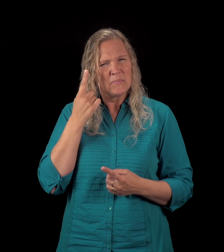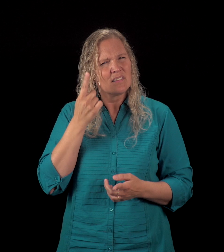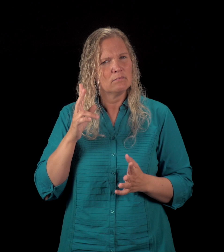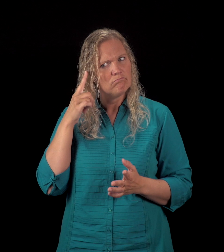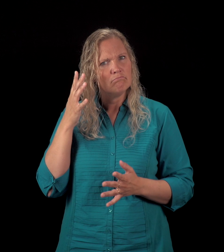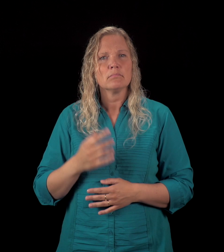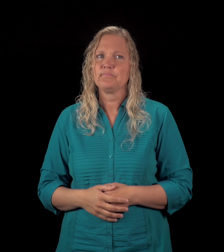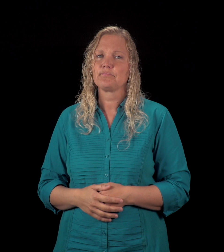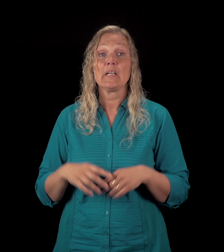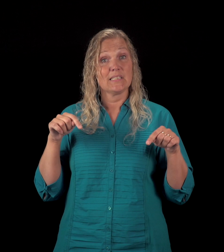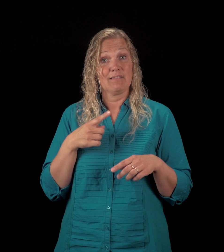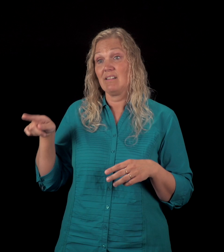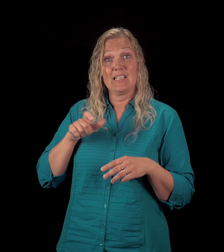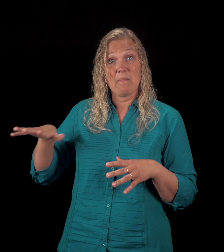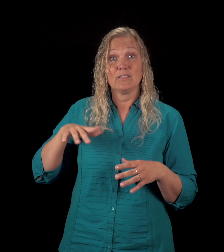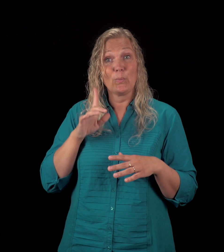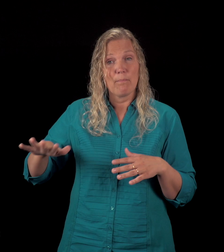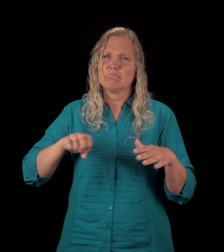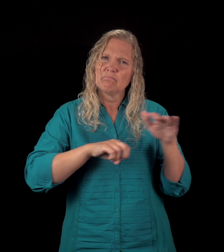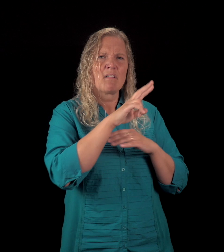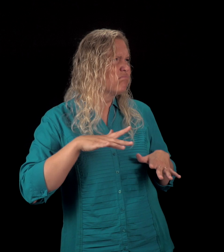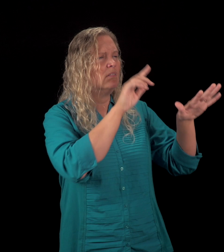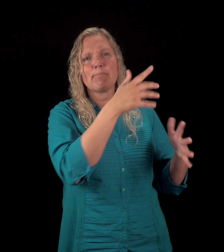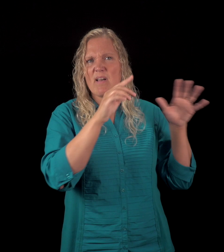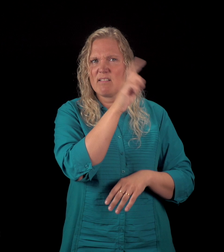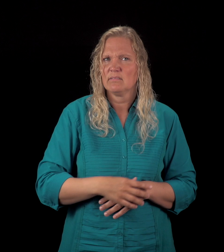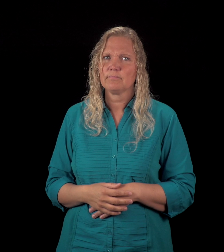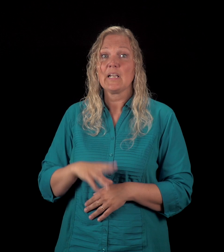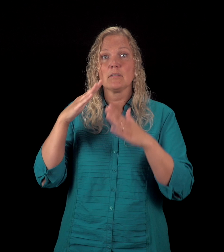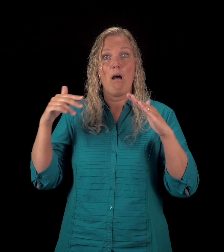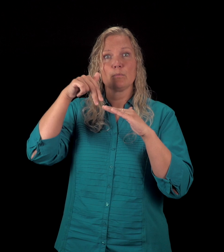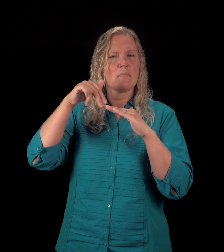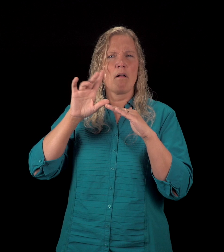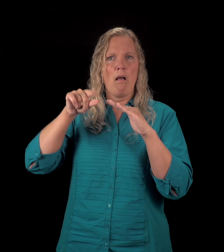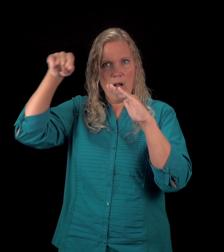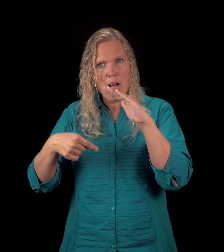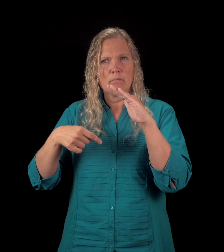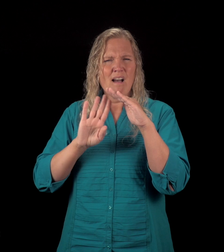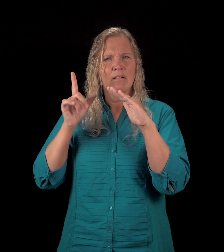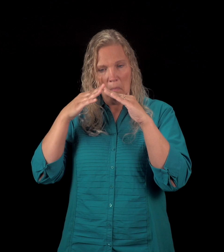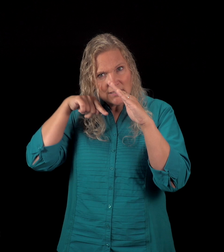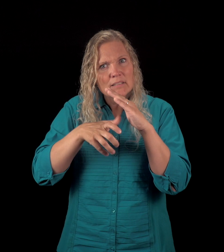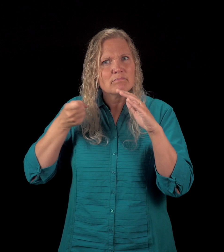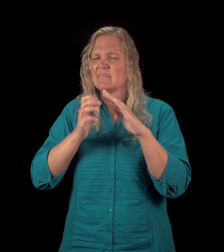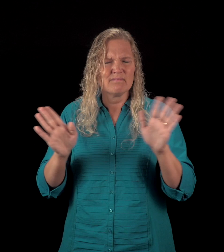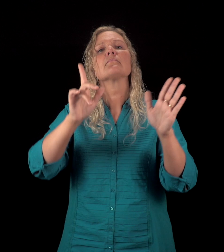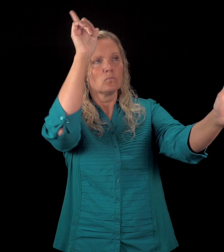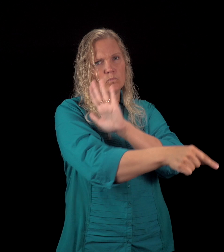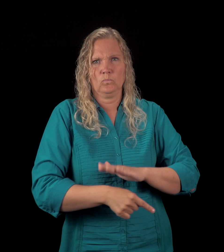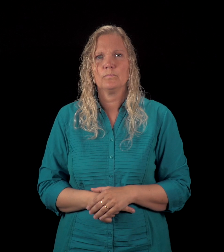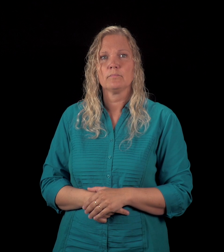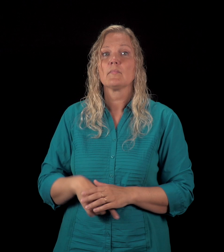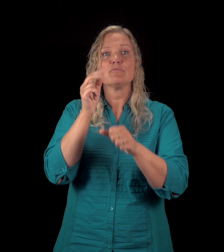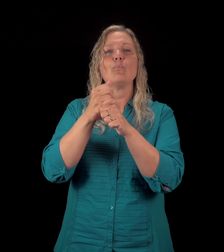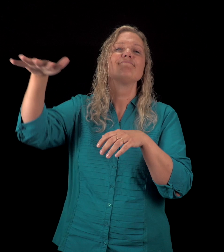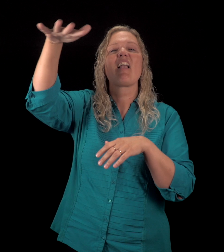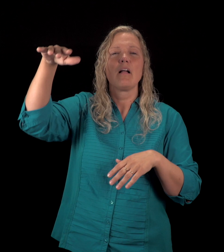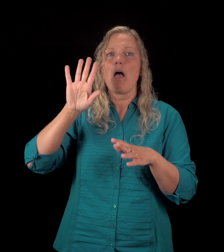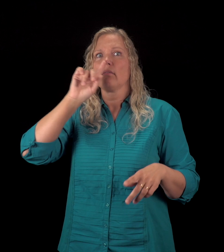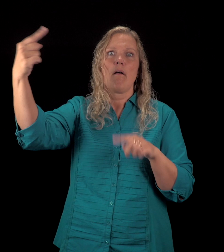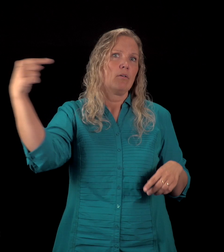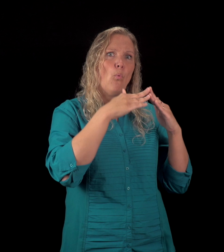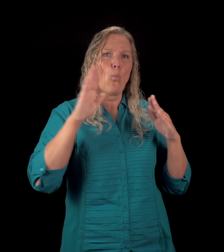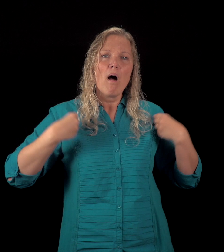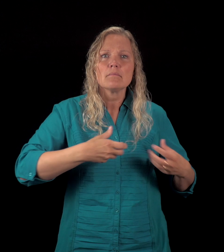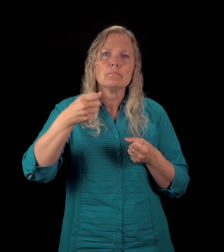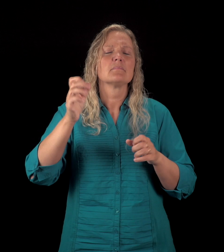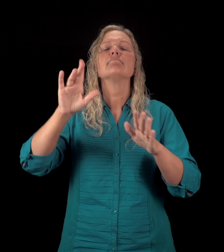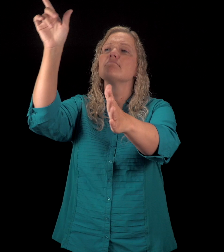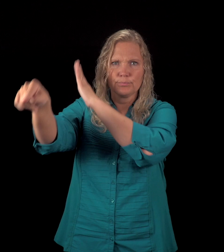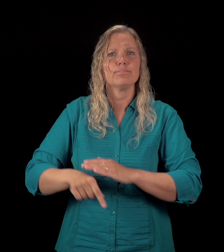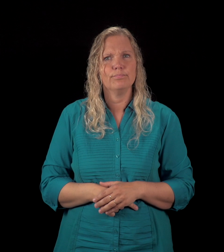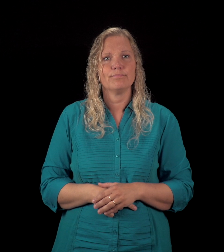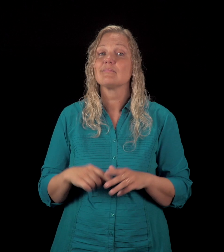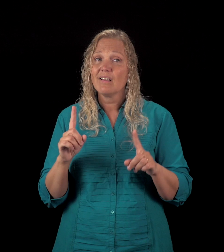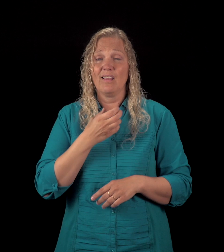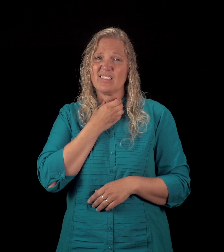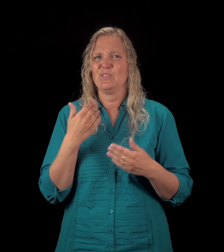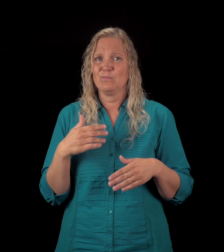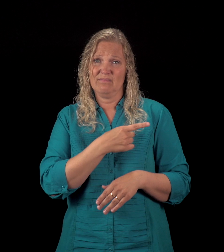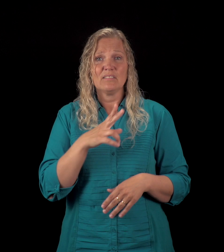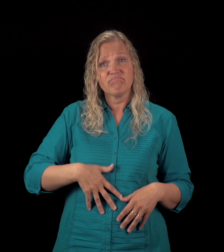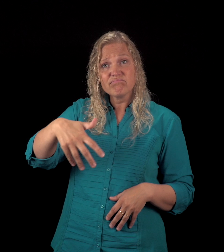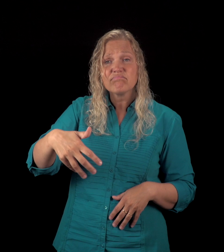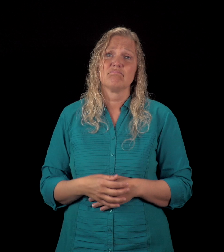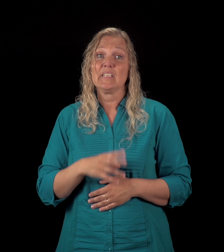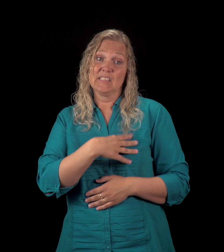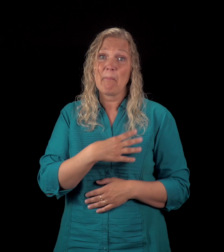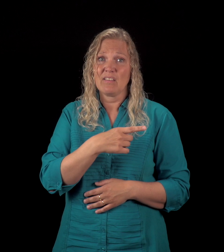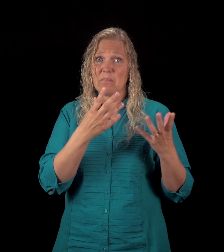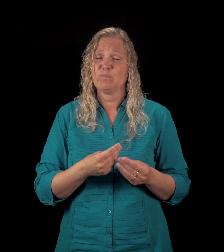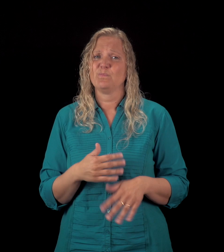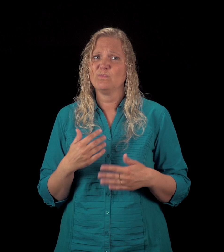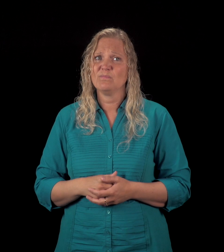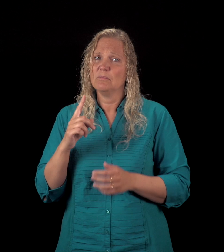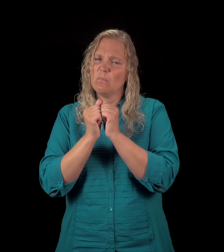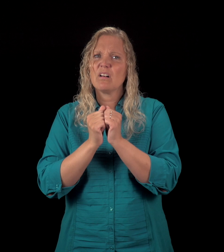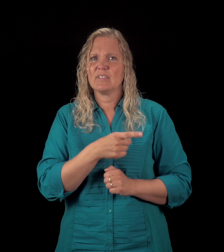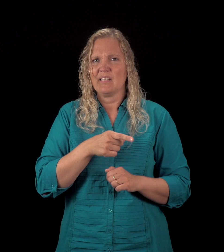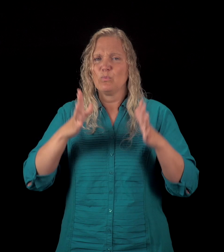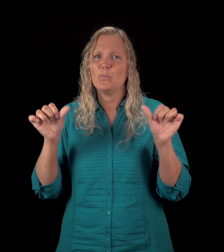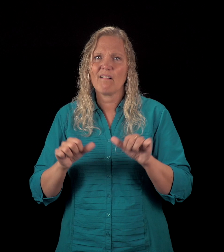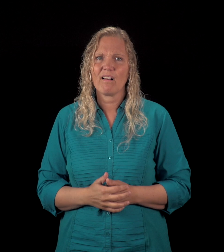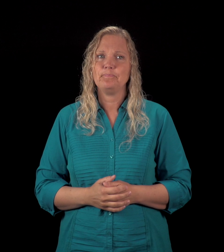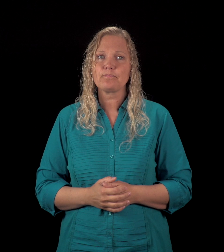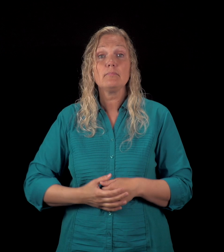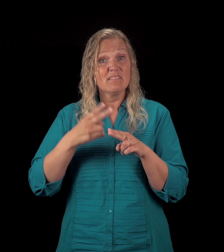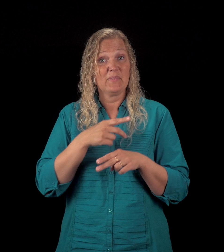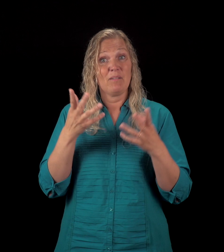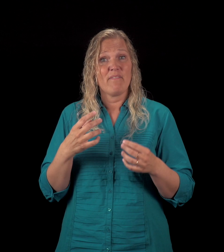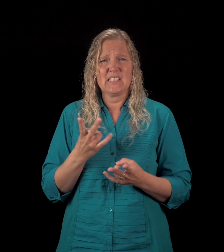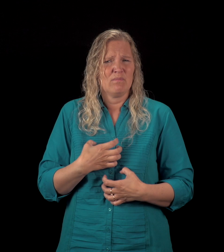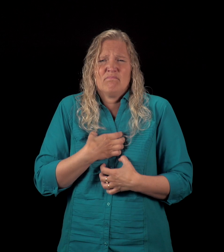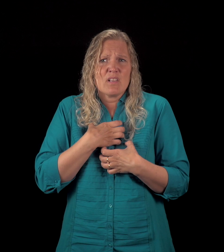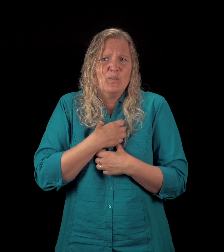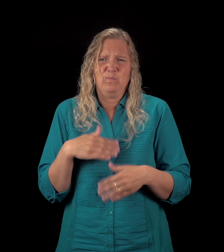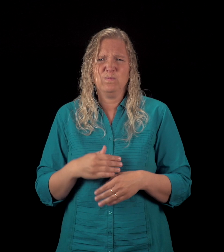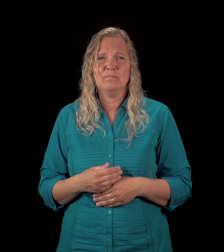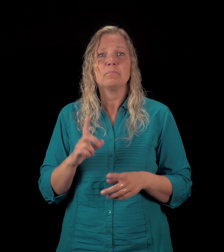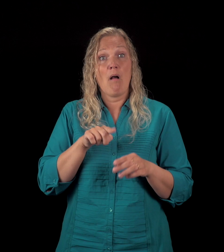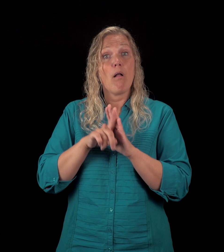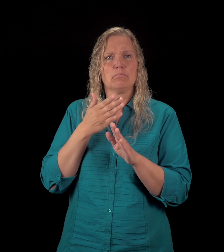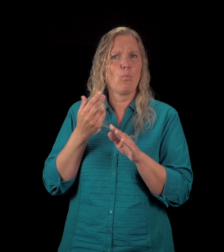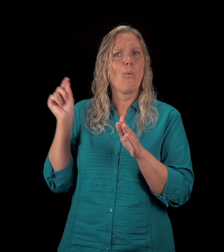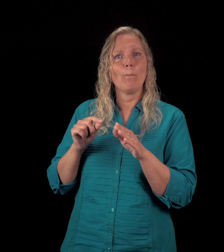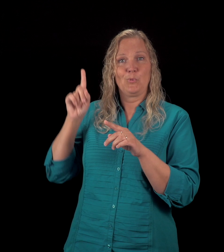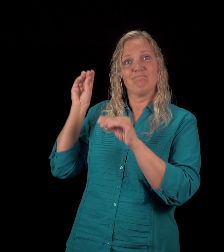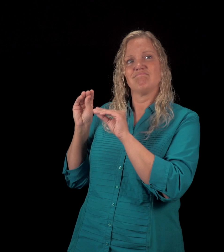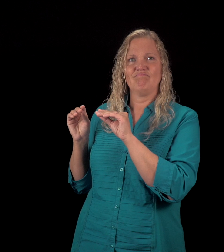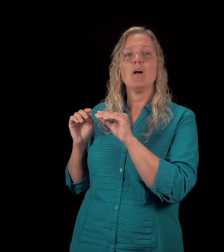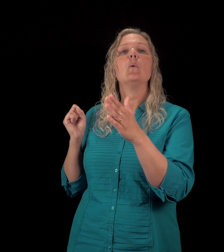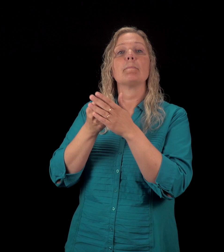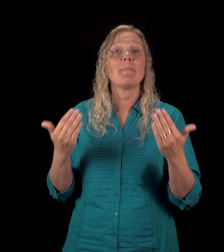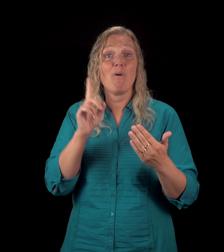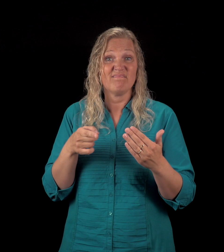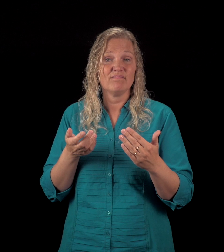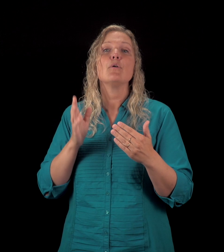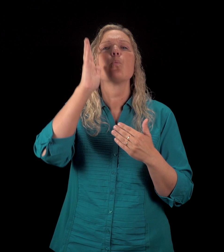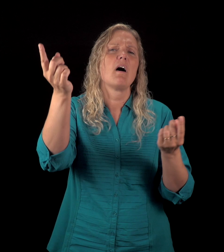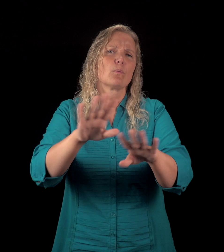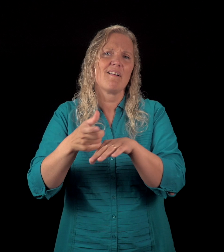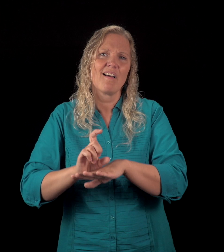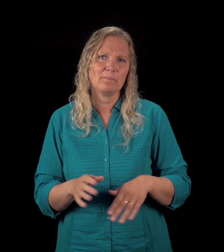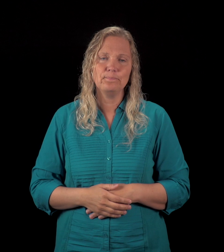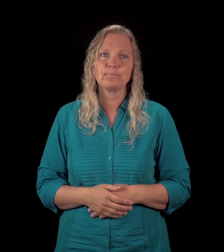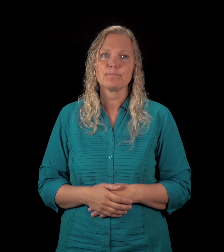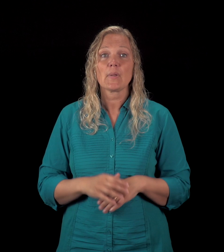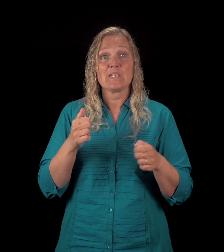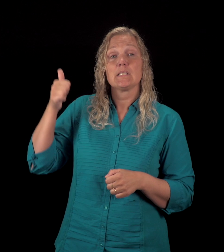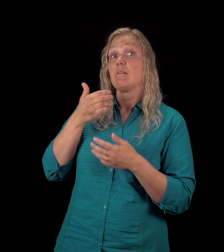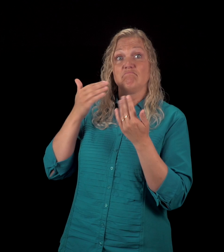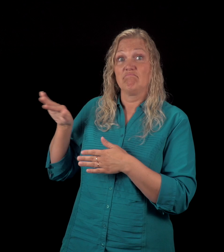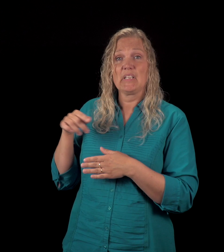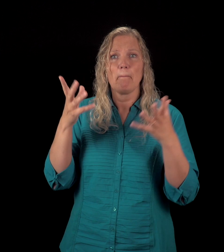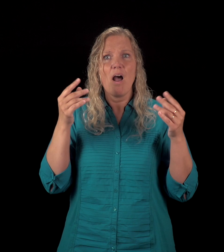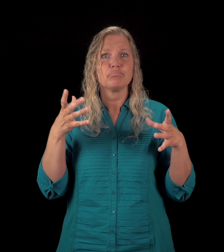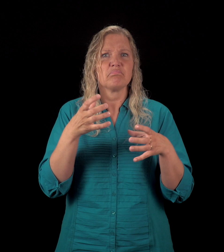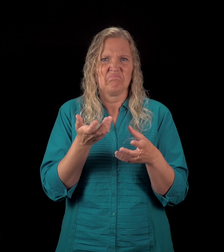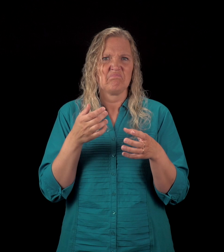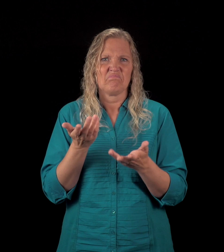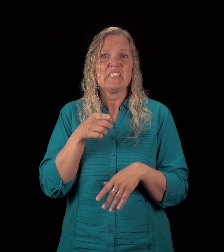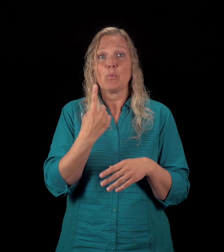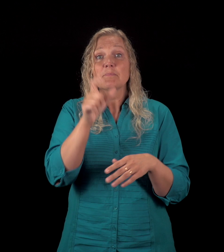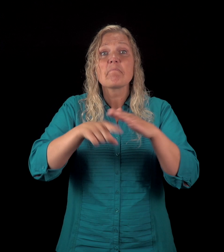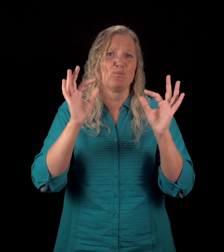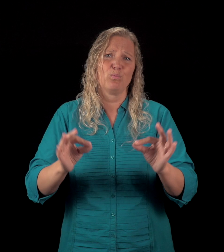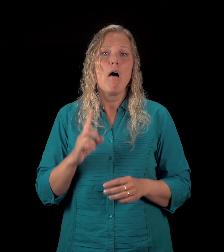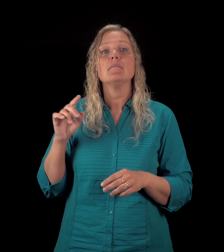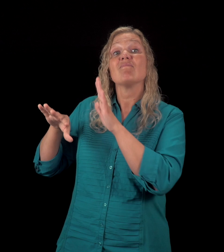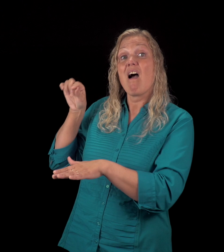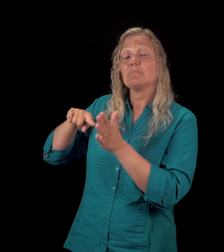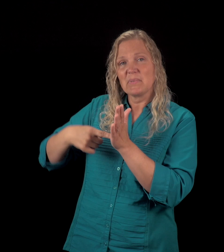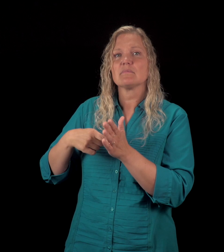Let no one on the housetop go back inside to retrieve anything from his house. And let no one in the field return for his cloak. How miserable those days will be for pregnant and nursing mothers! Pray that this will not occur in the winter. For those will be days of tribulation unmatched from the beginning of God’s creation until now, and never to be seen again.